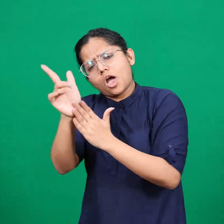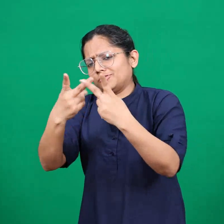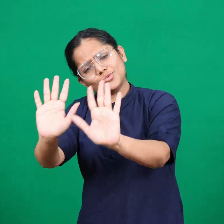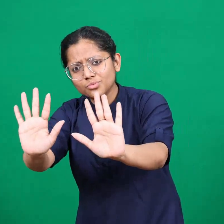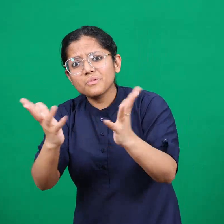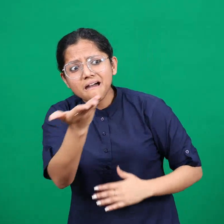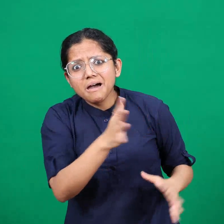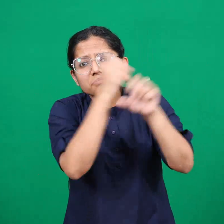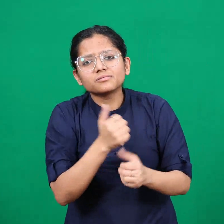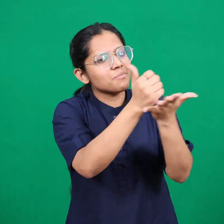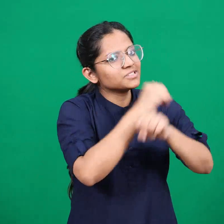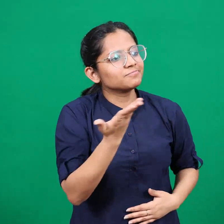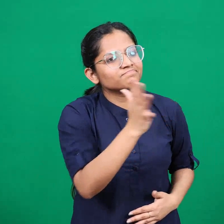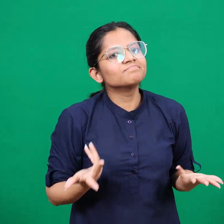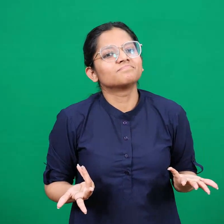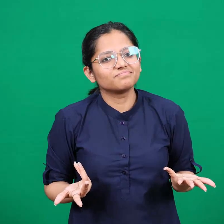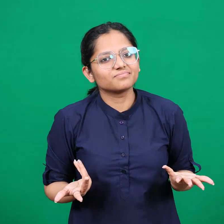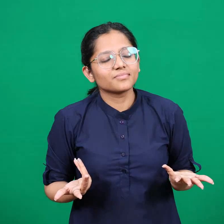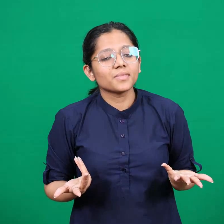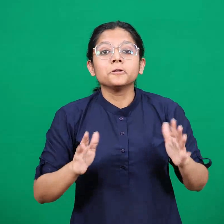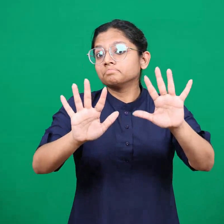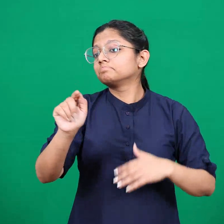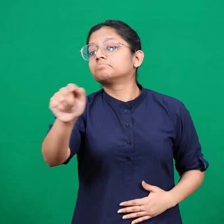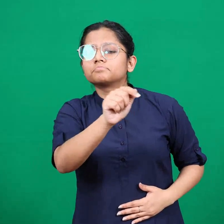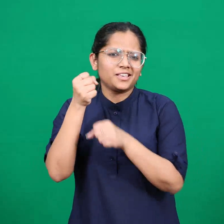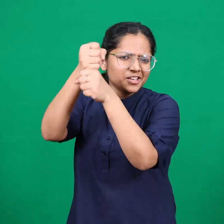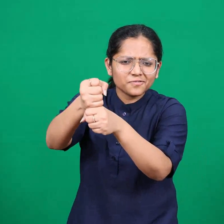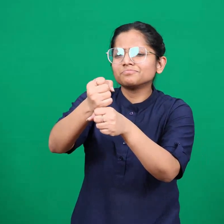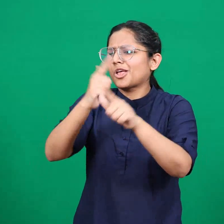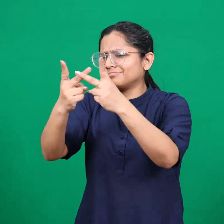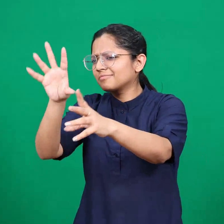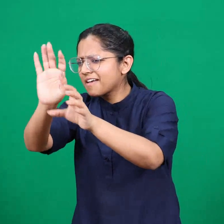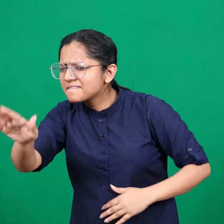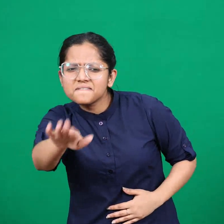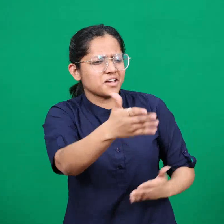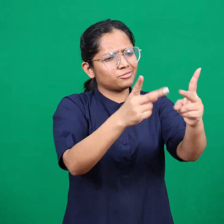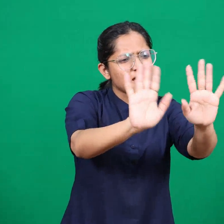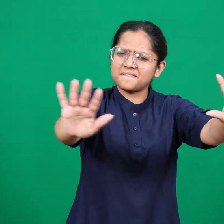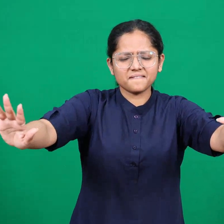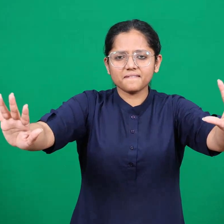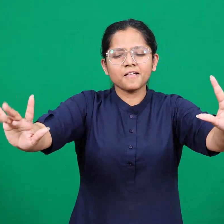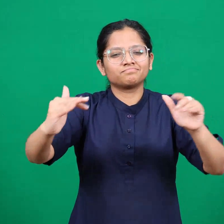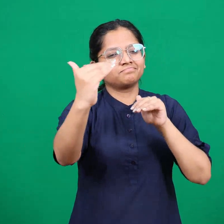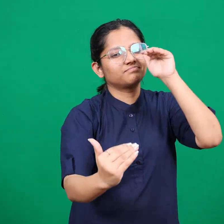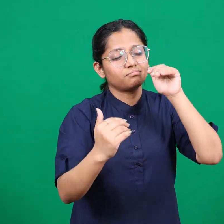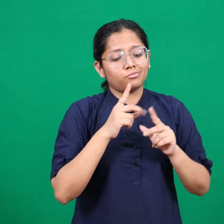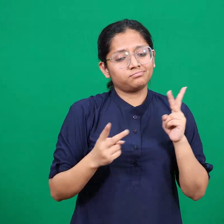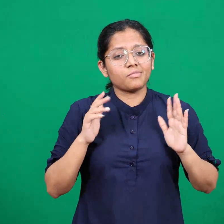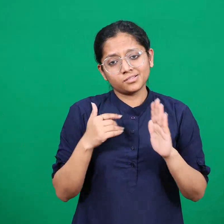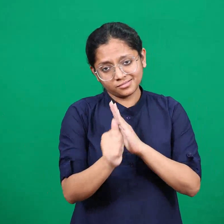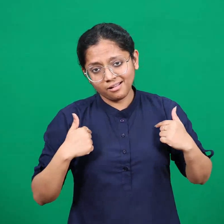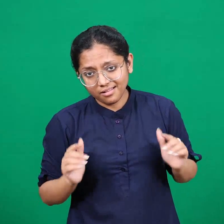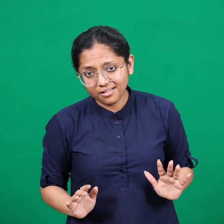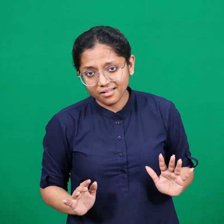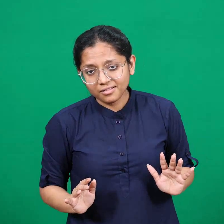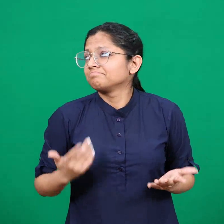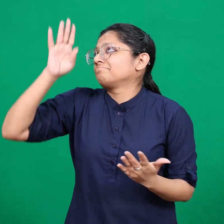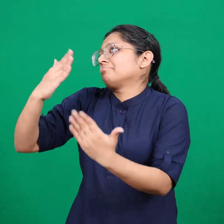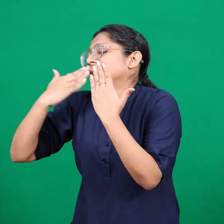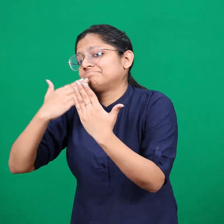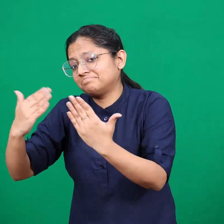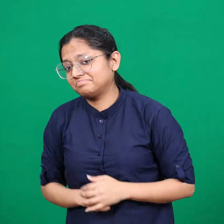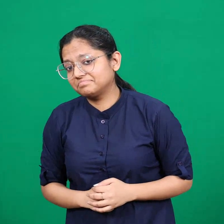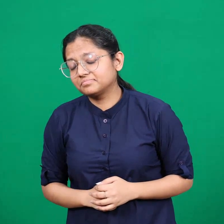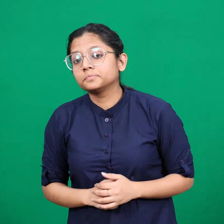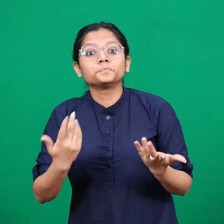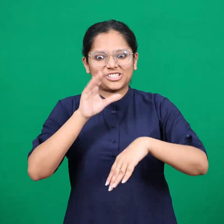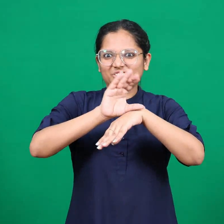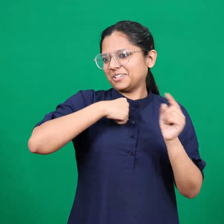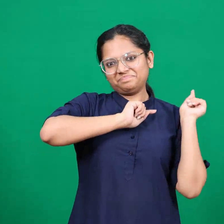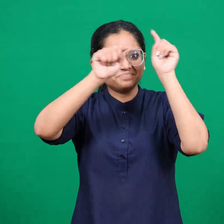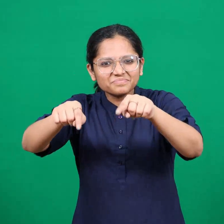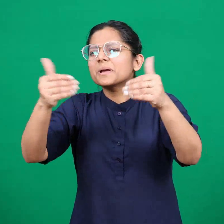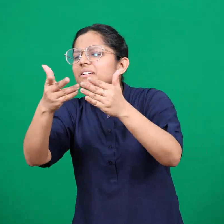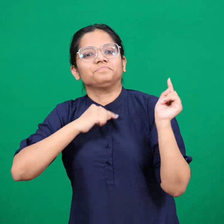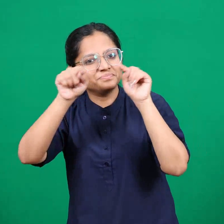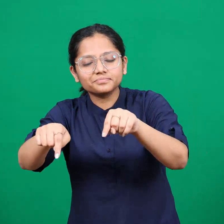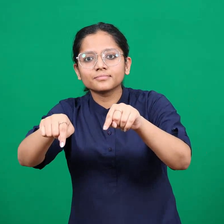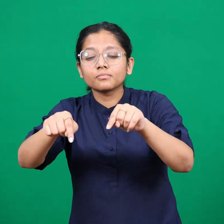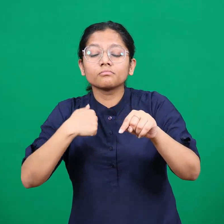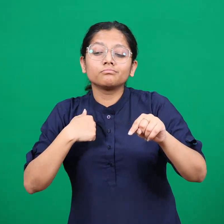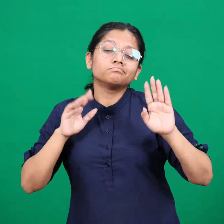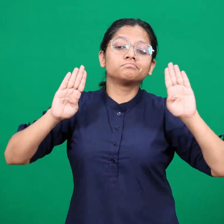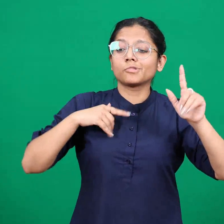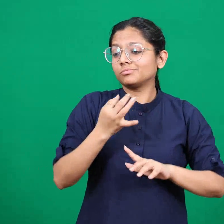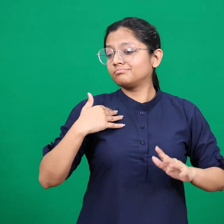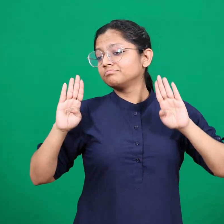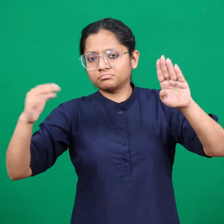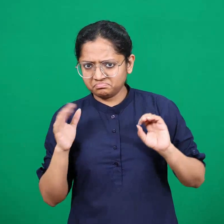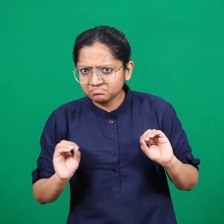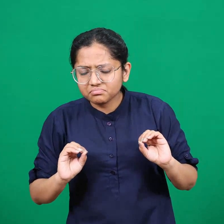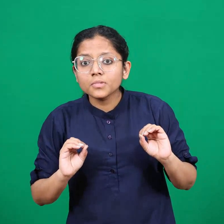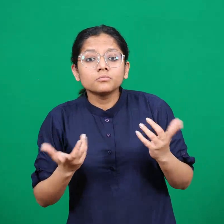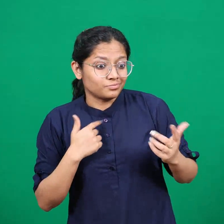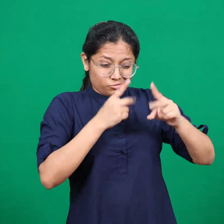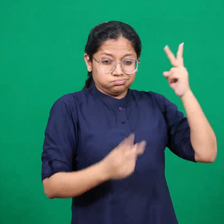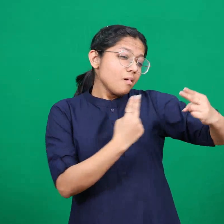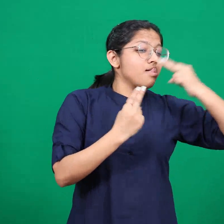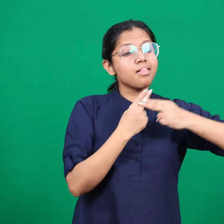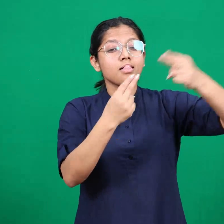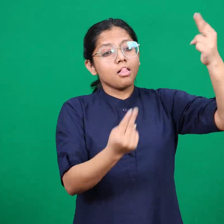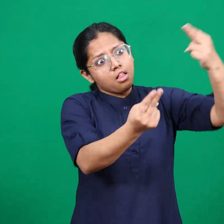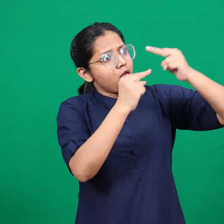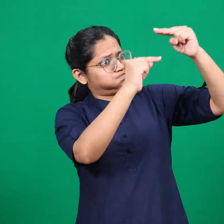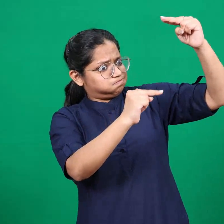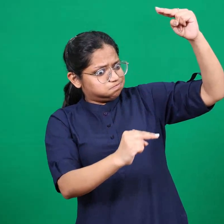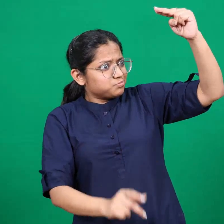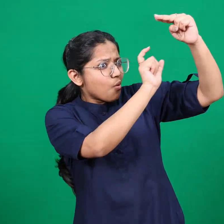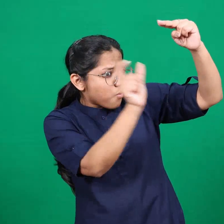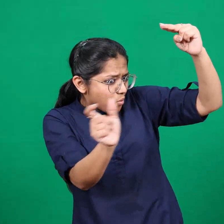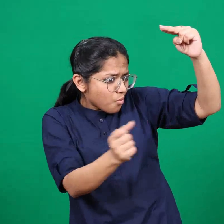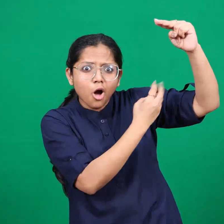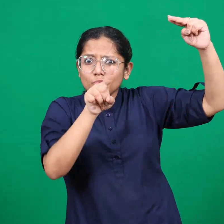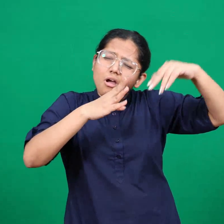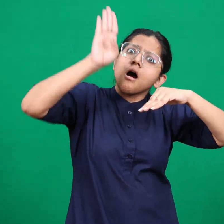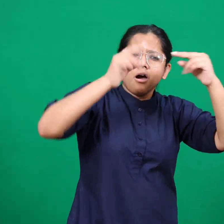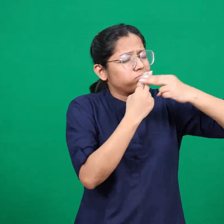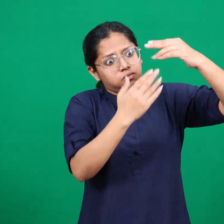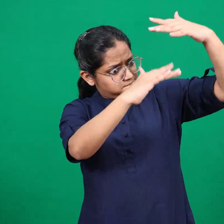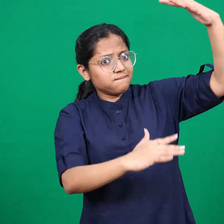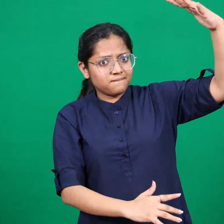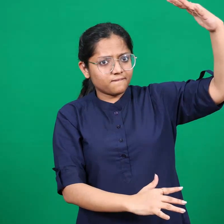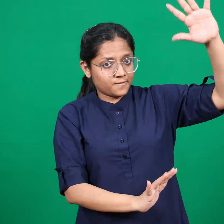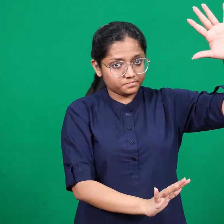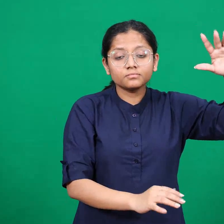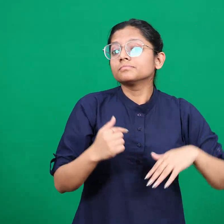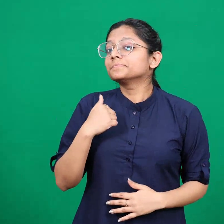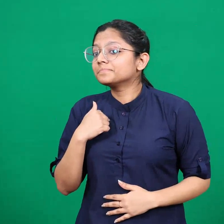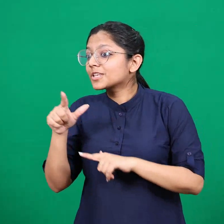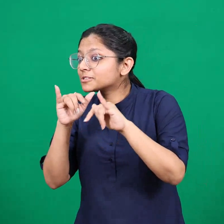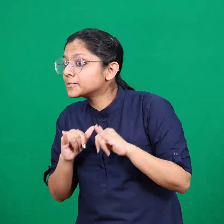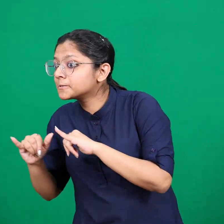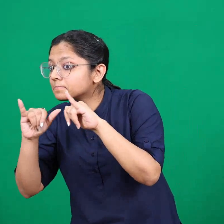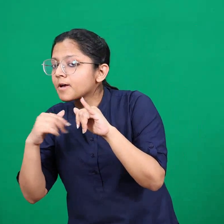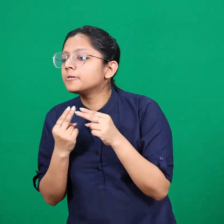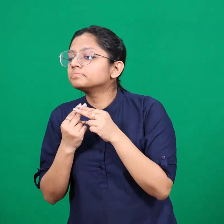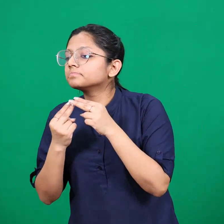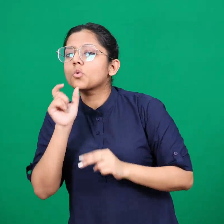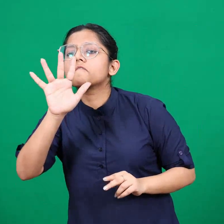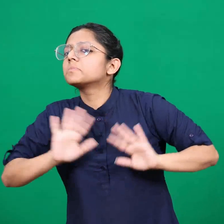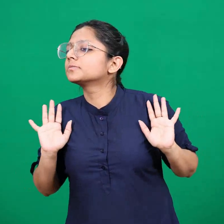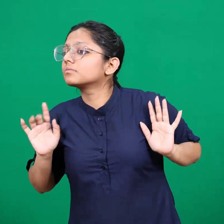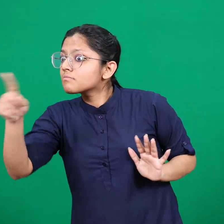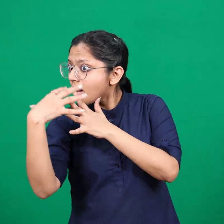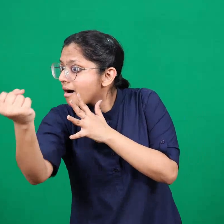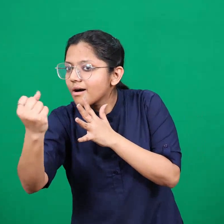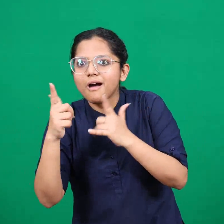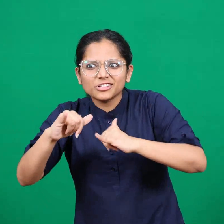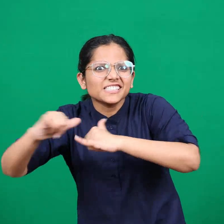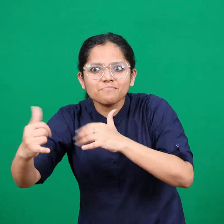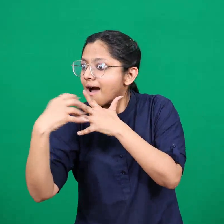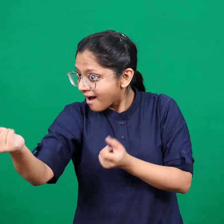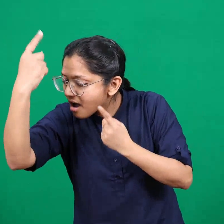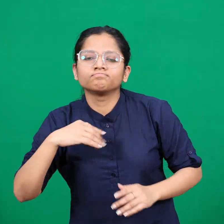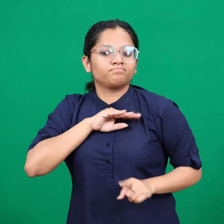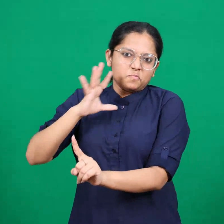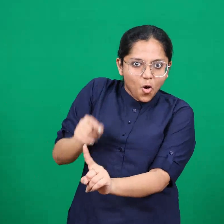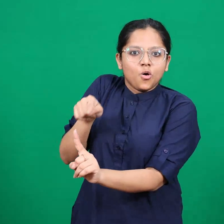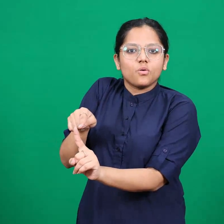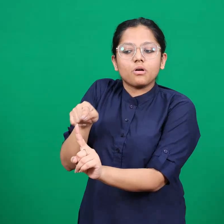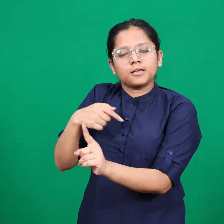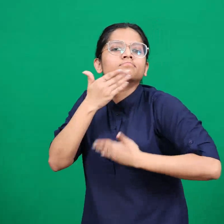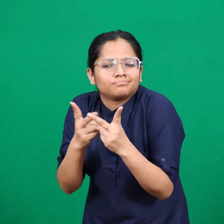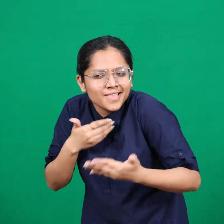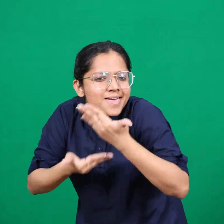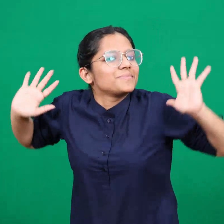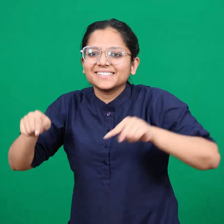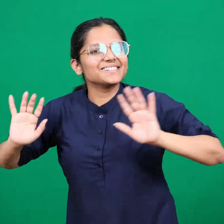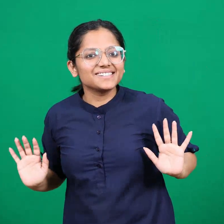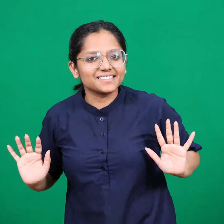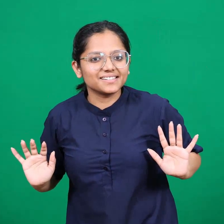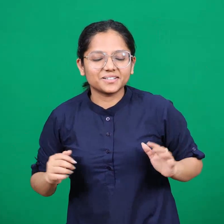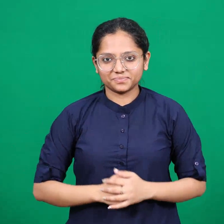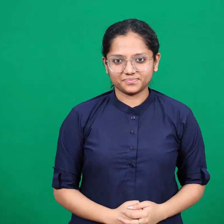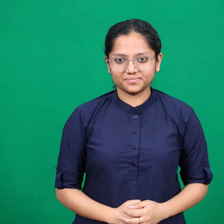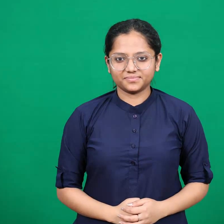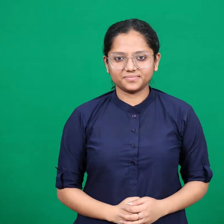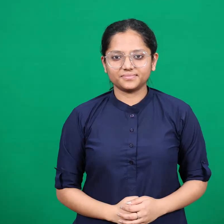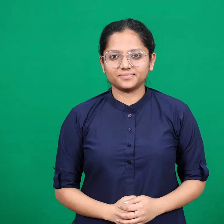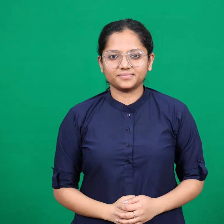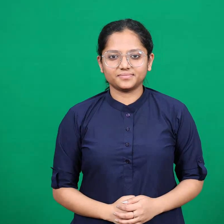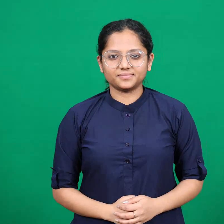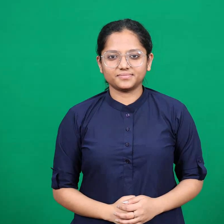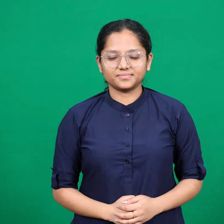You may be giving thanks well enough, but the other one is not edified. I thank God that I speak in tongues more than all of you. But in the church, I would rather speak five coherent words to instruct others than ten thousand words in a tongue.